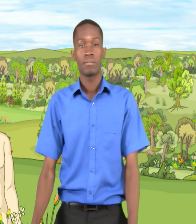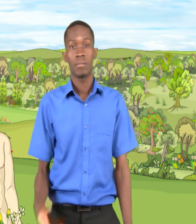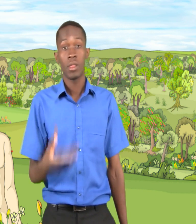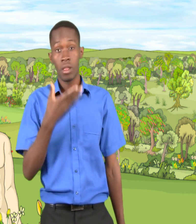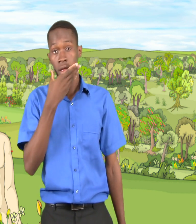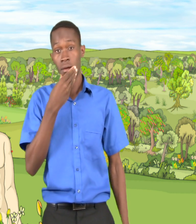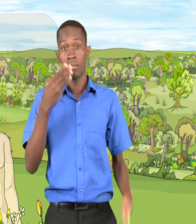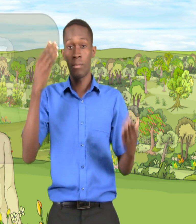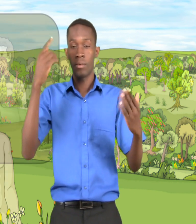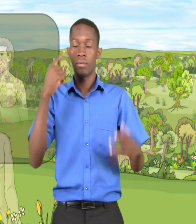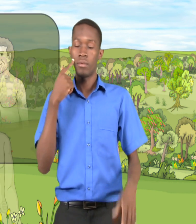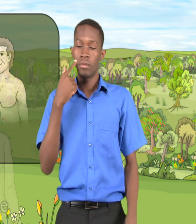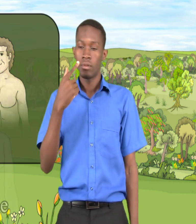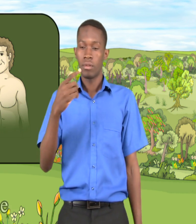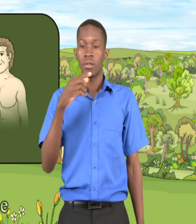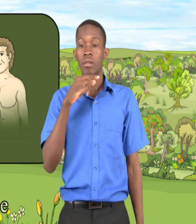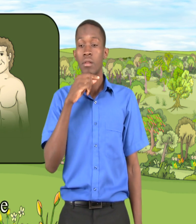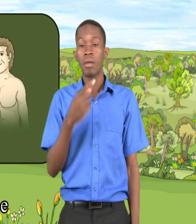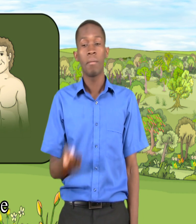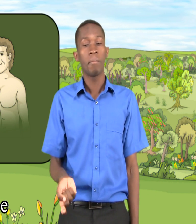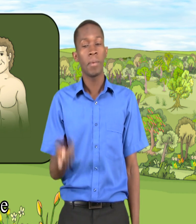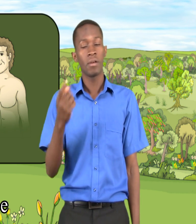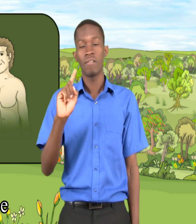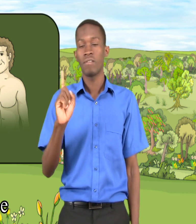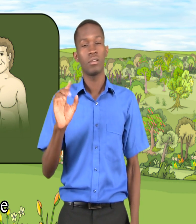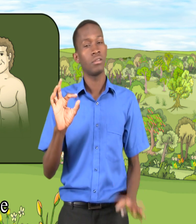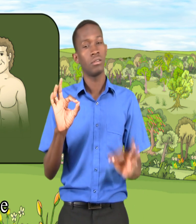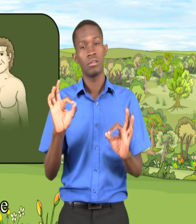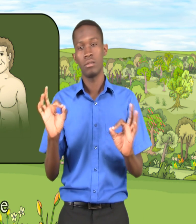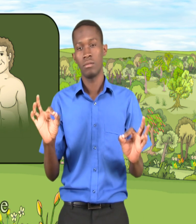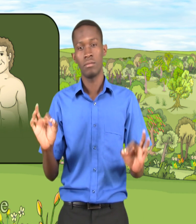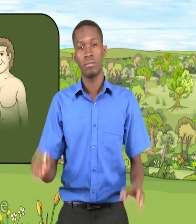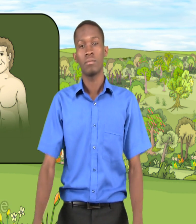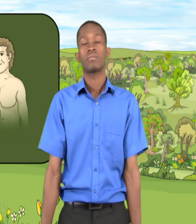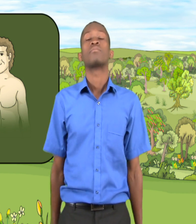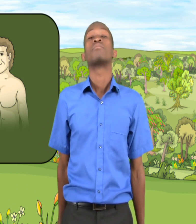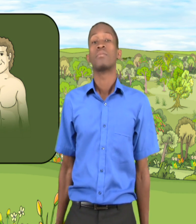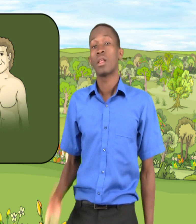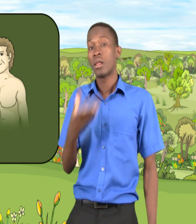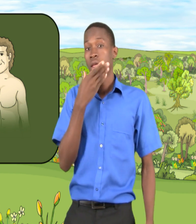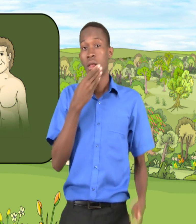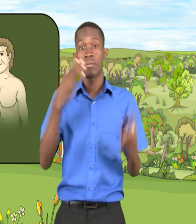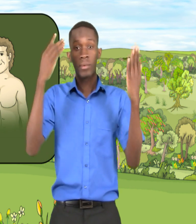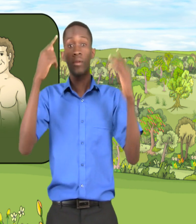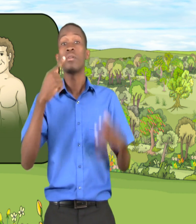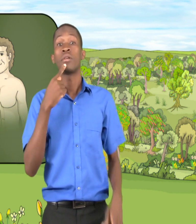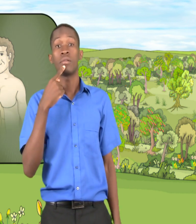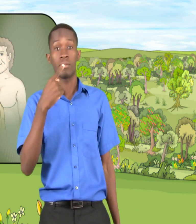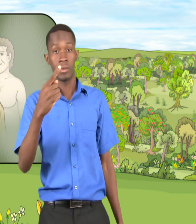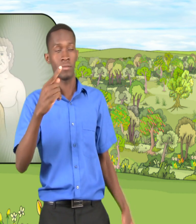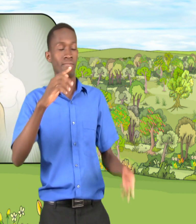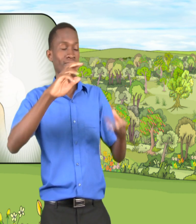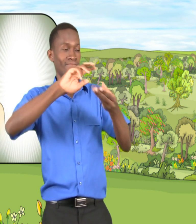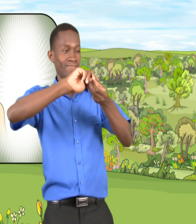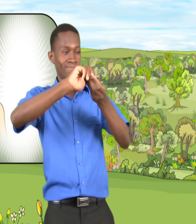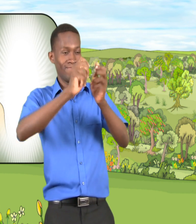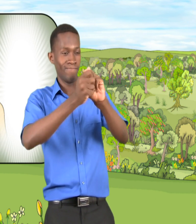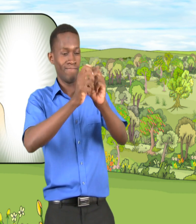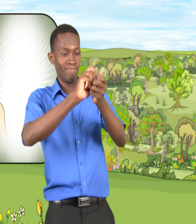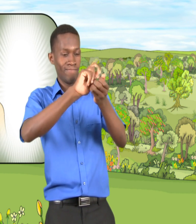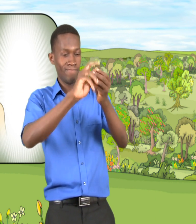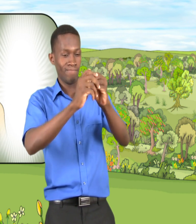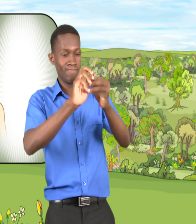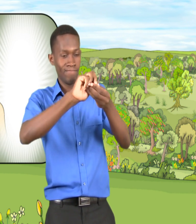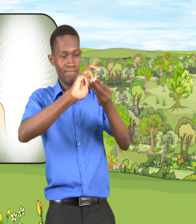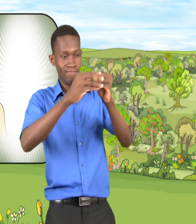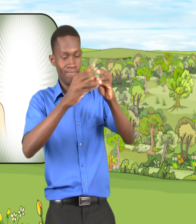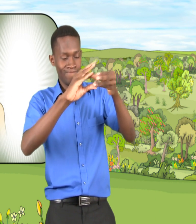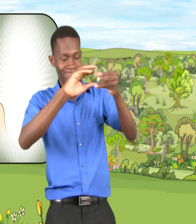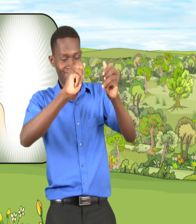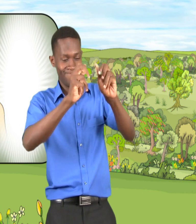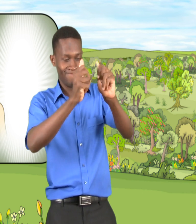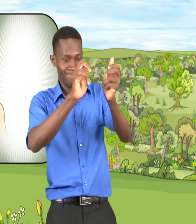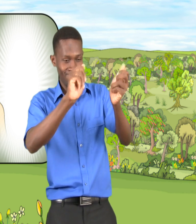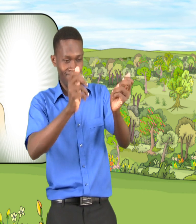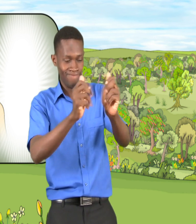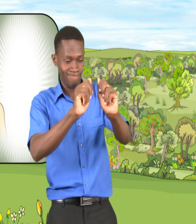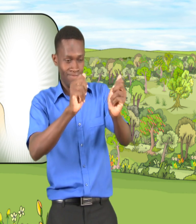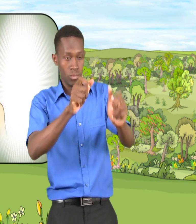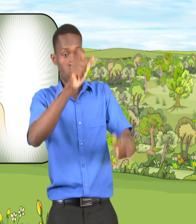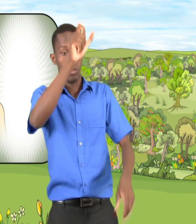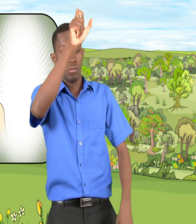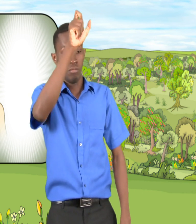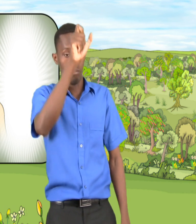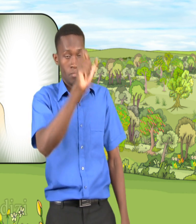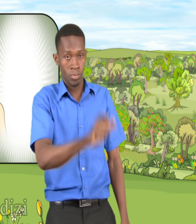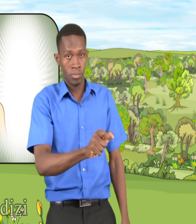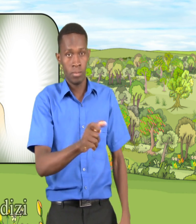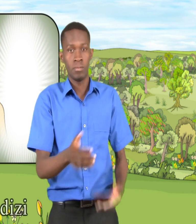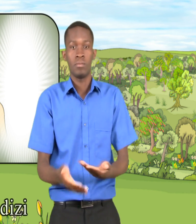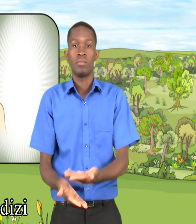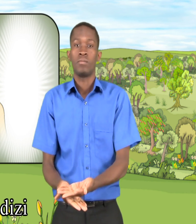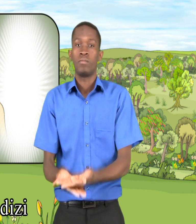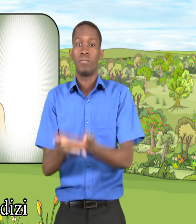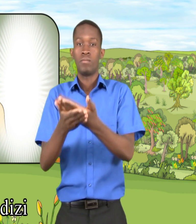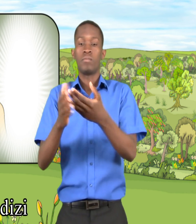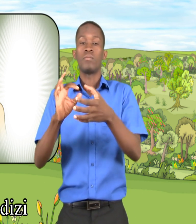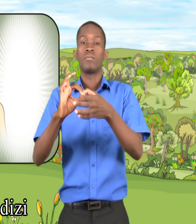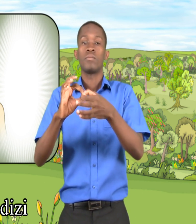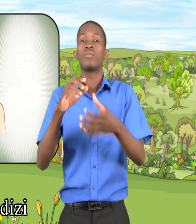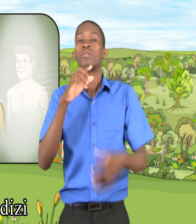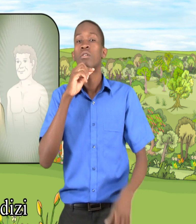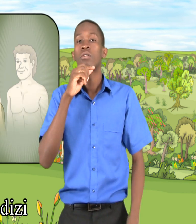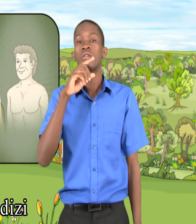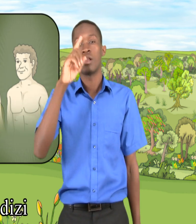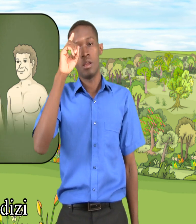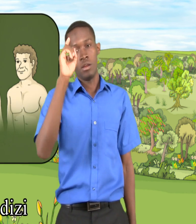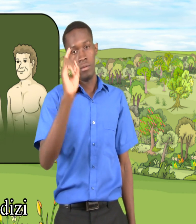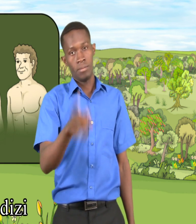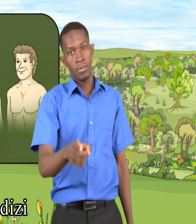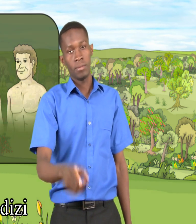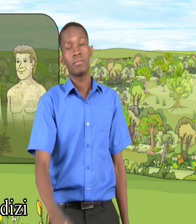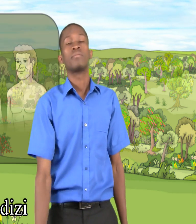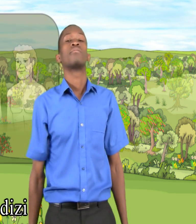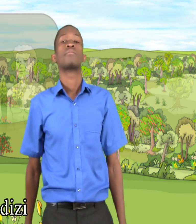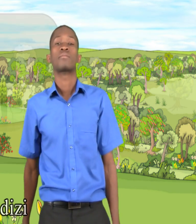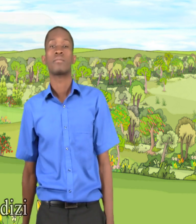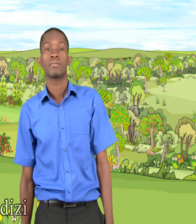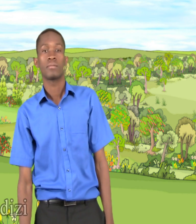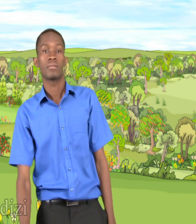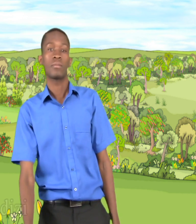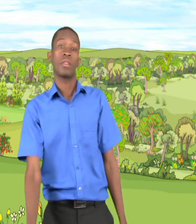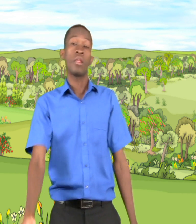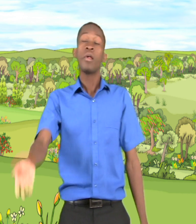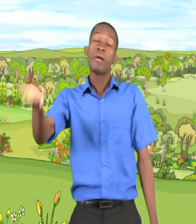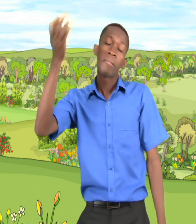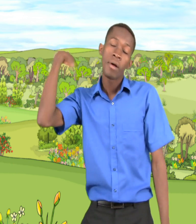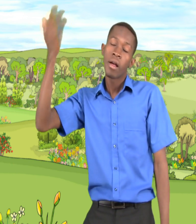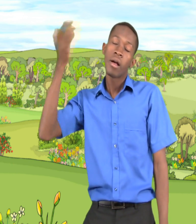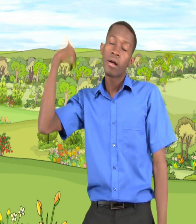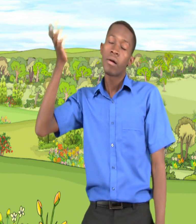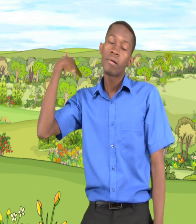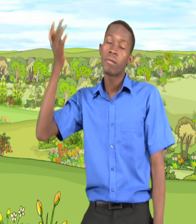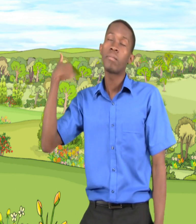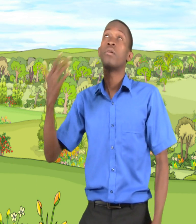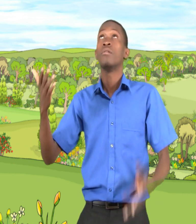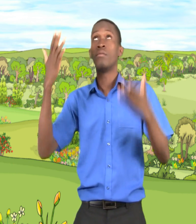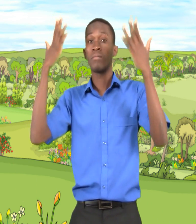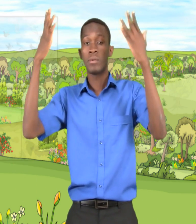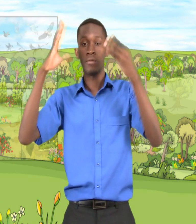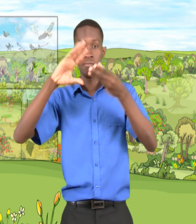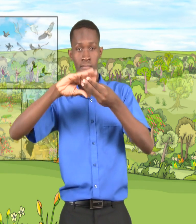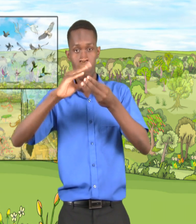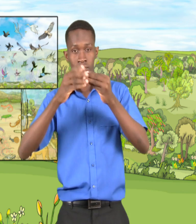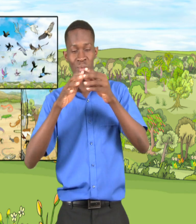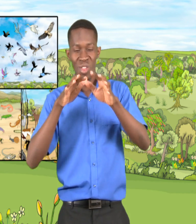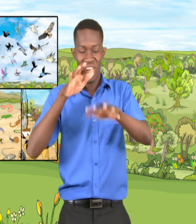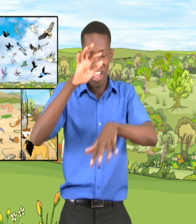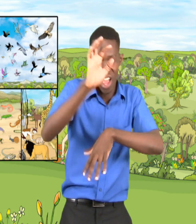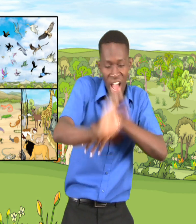The LORD God also said, “It is not good for the man to be alone. I will make for him a suitable helper.”